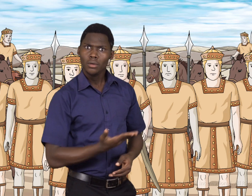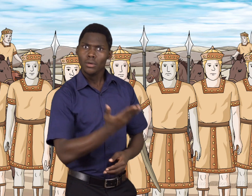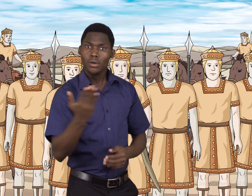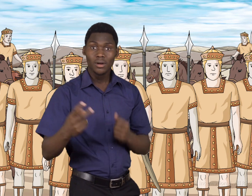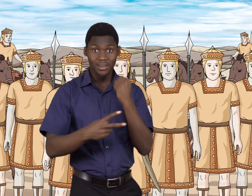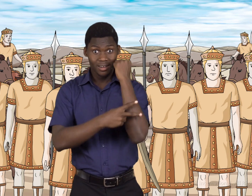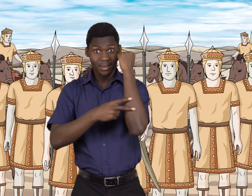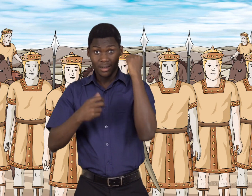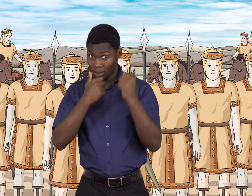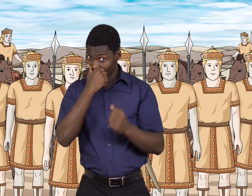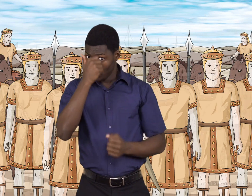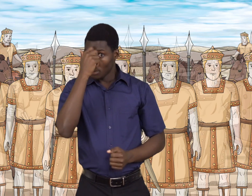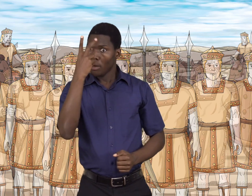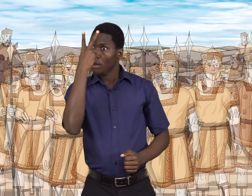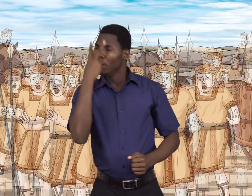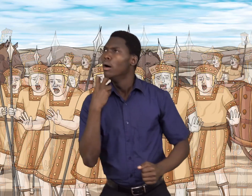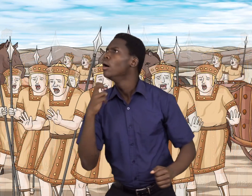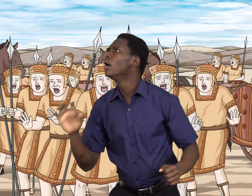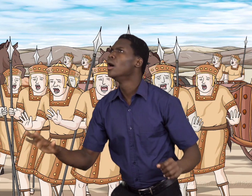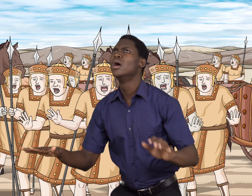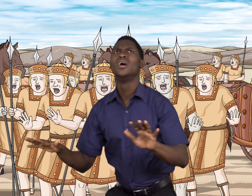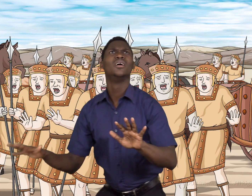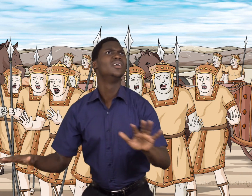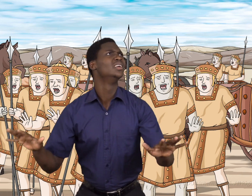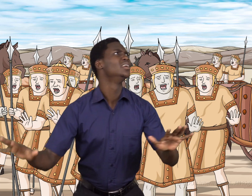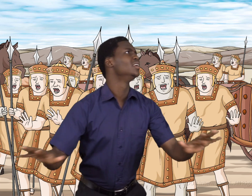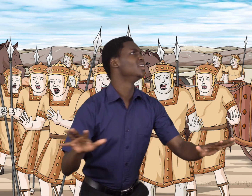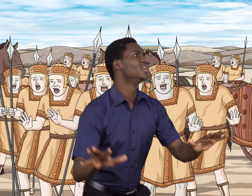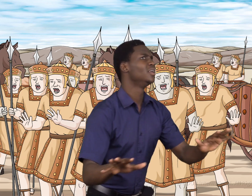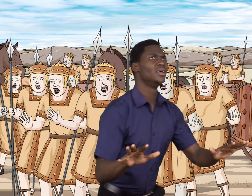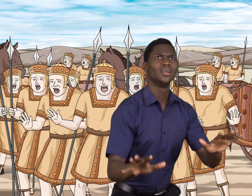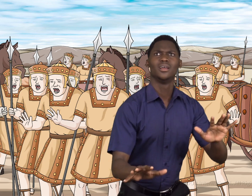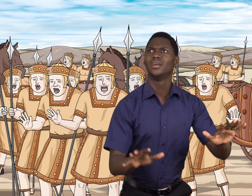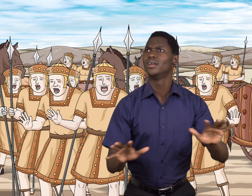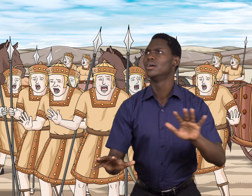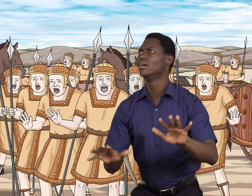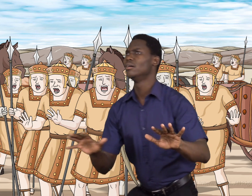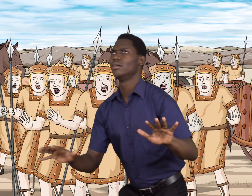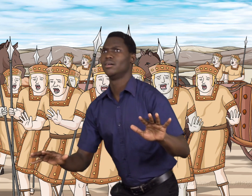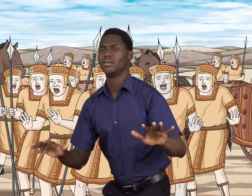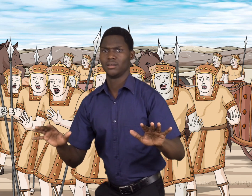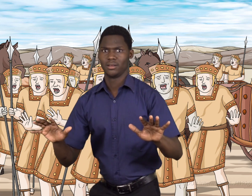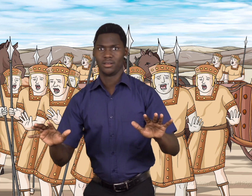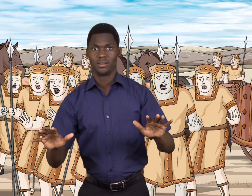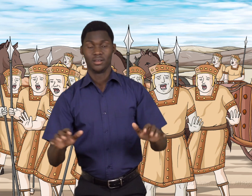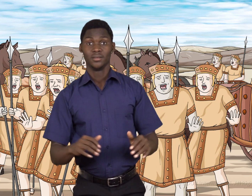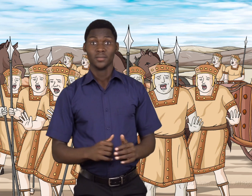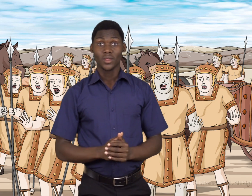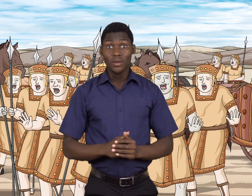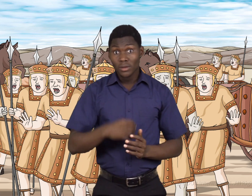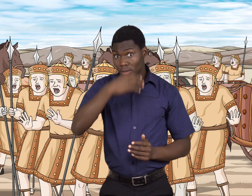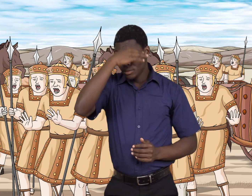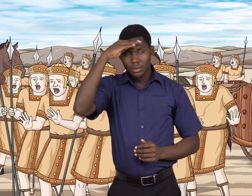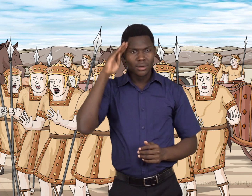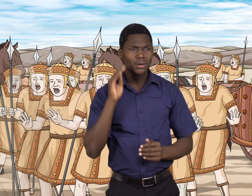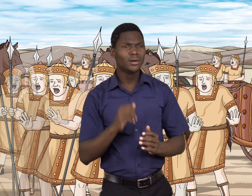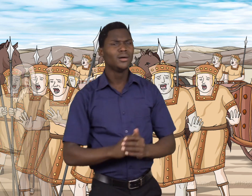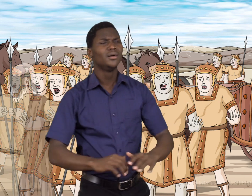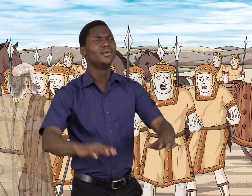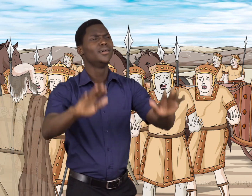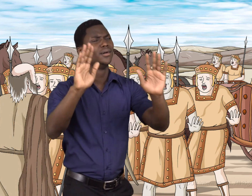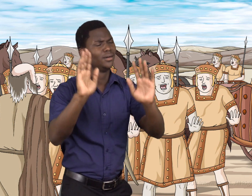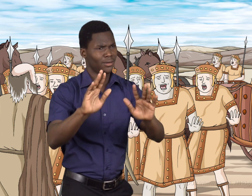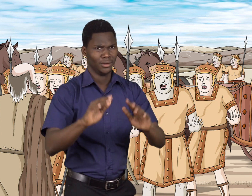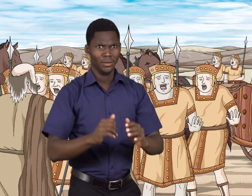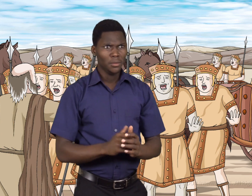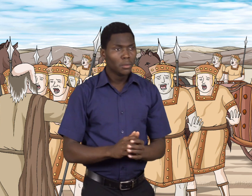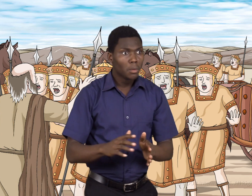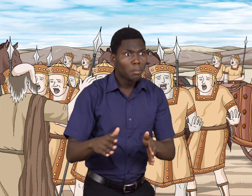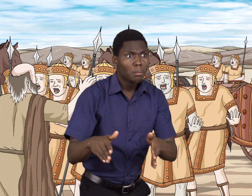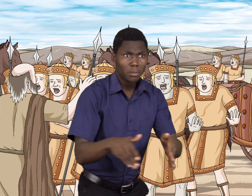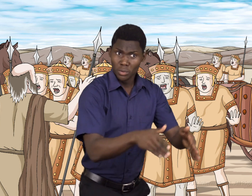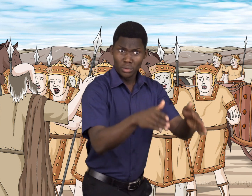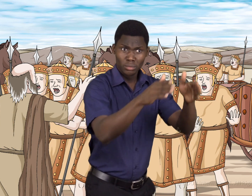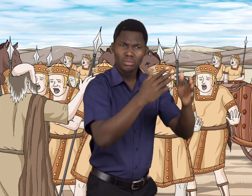So He struck them with blindness, according to the word of Elisha.